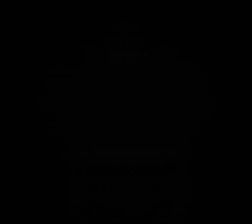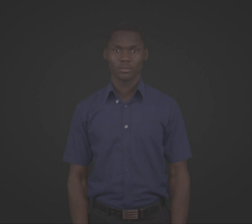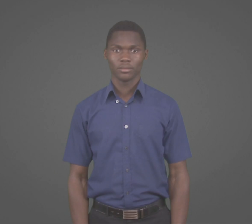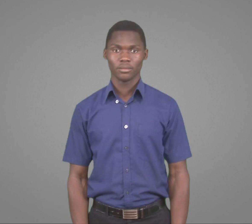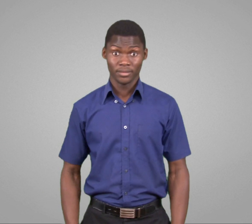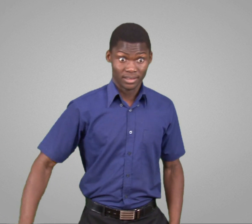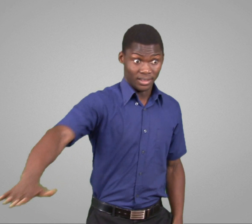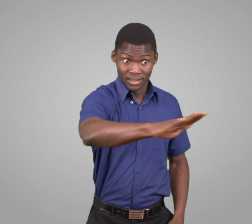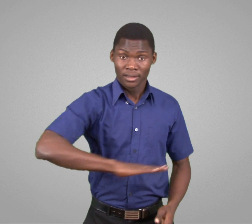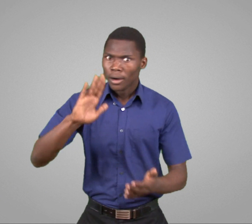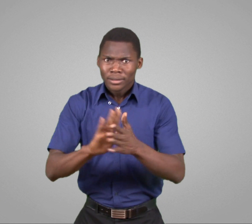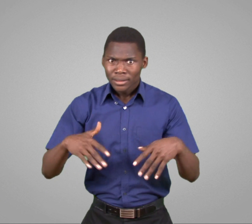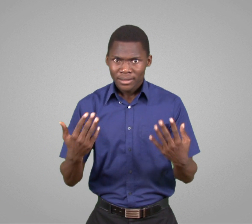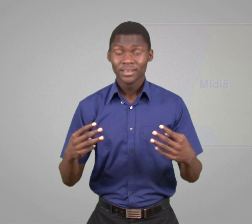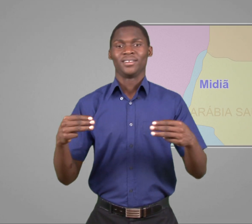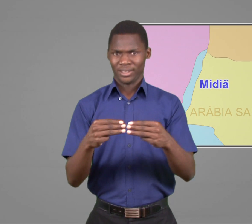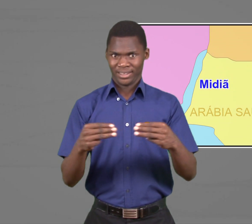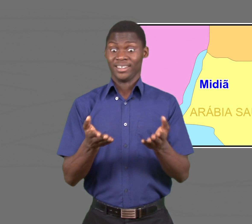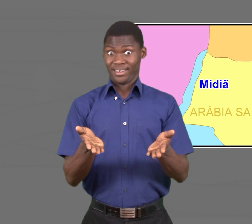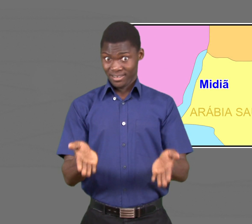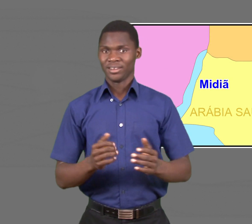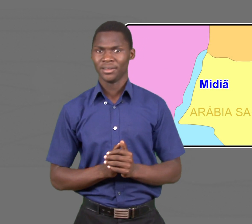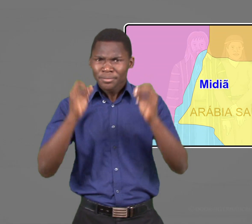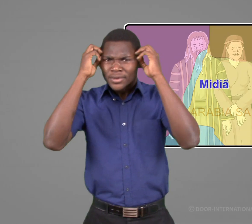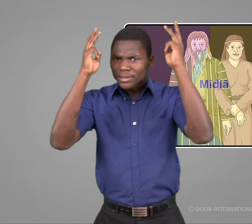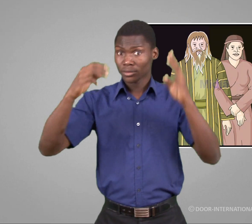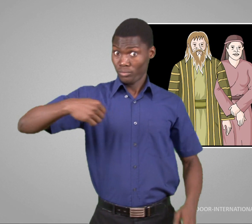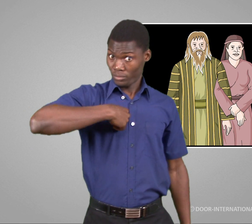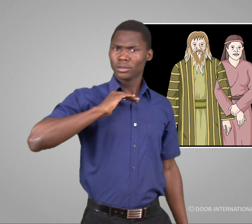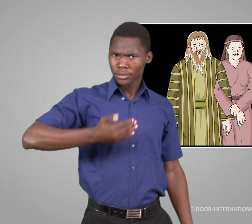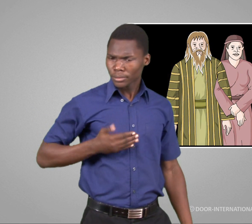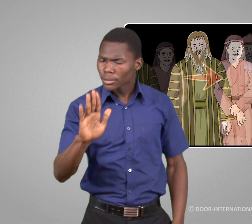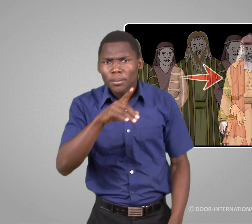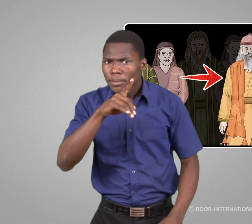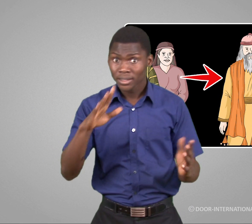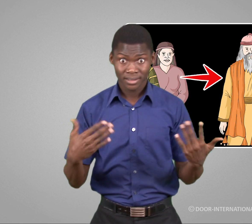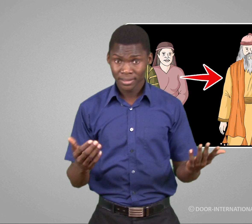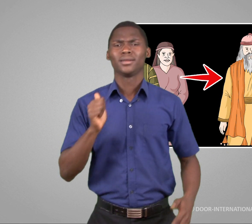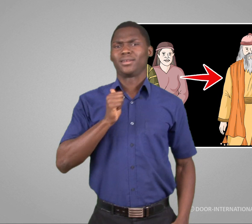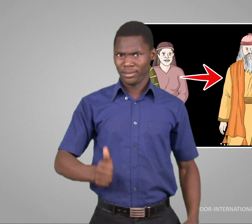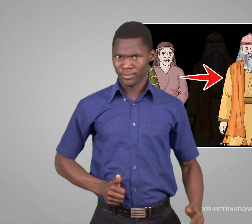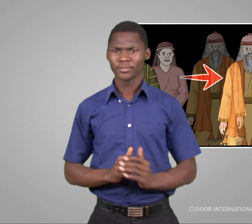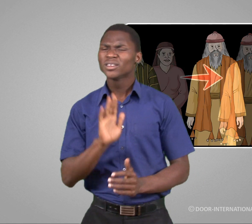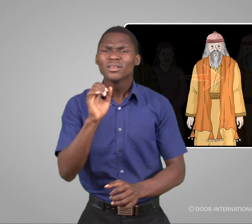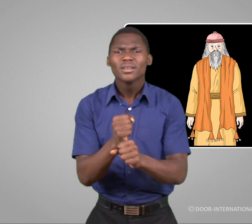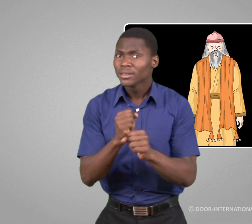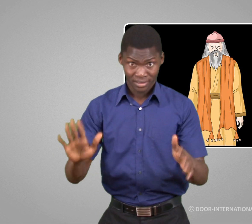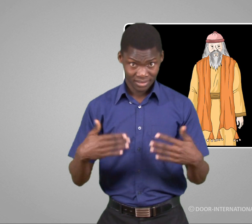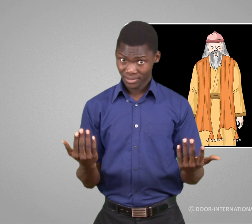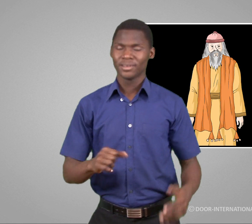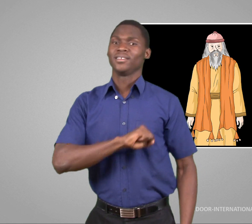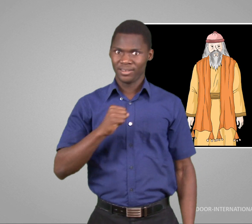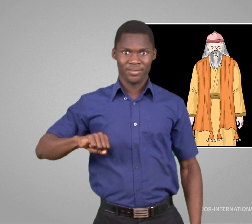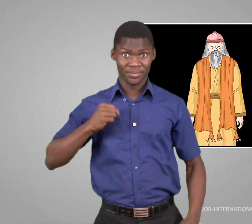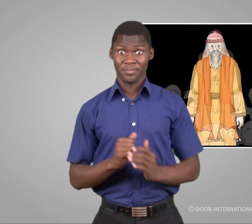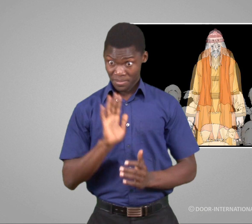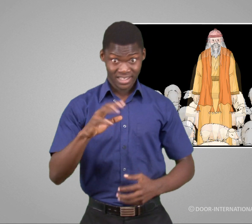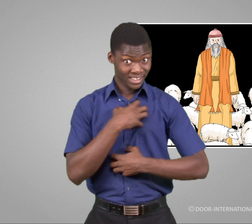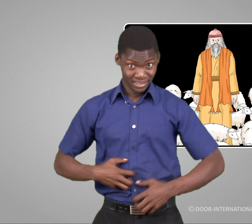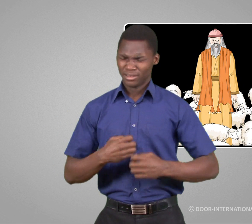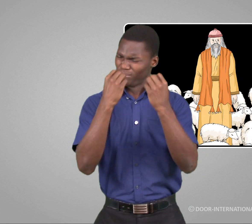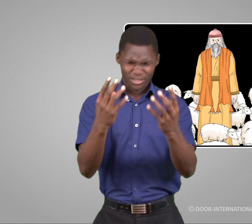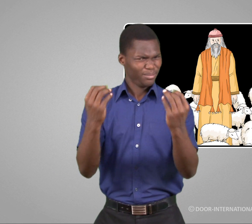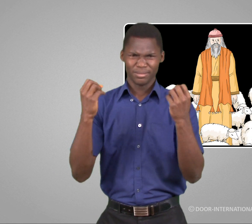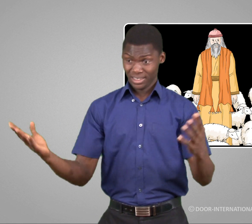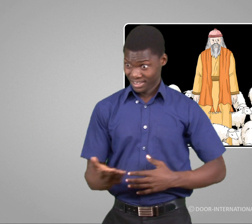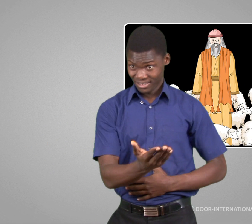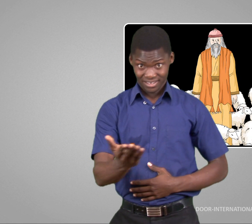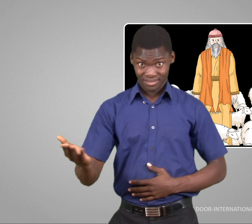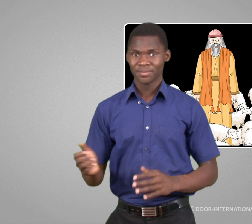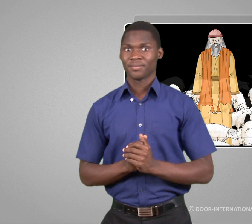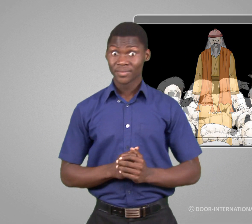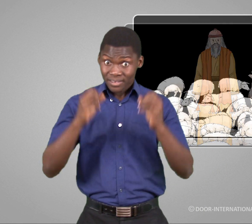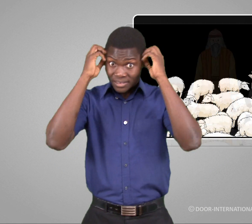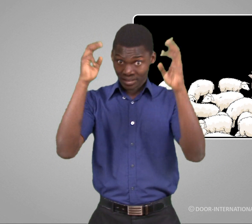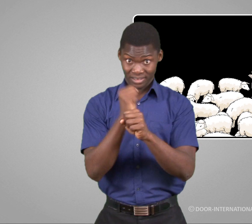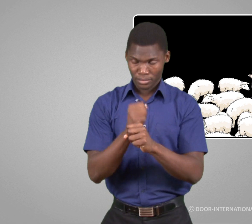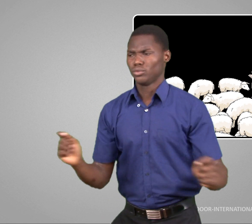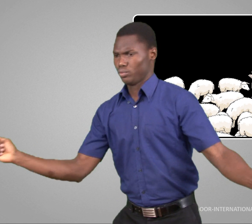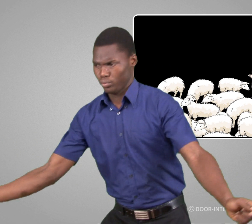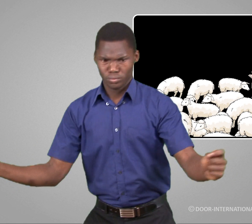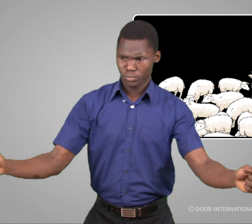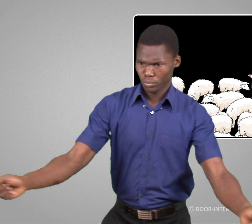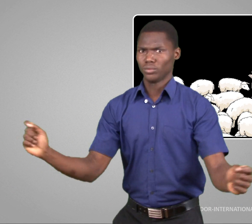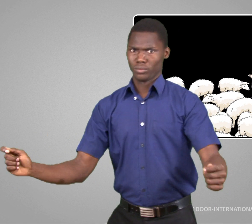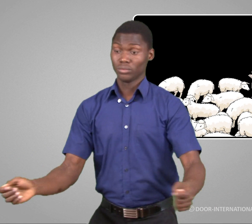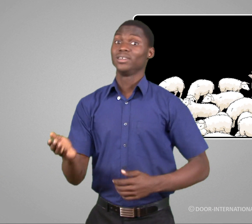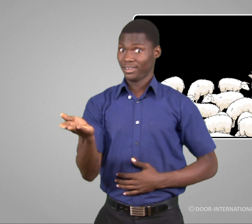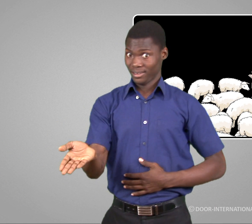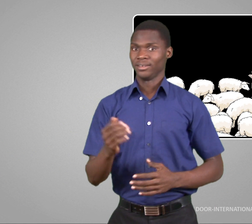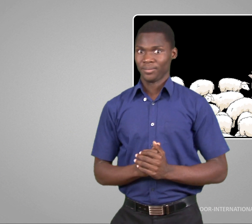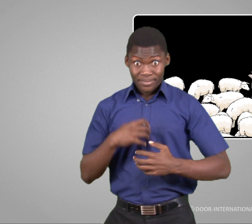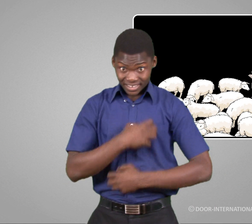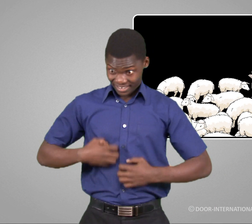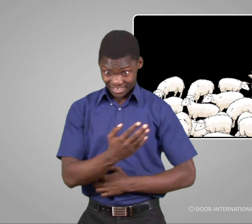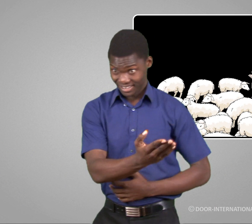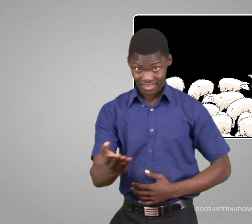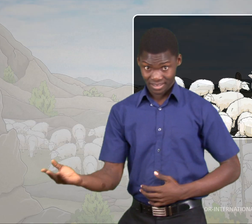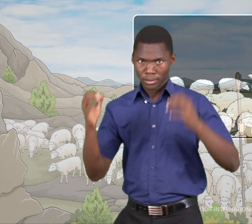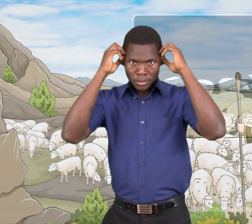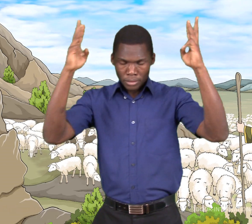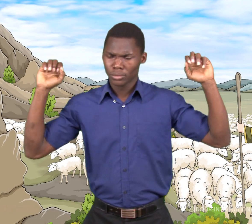Meanwhile, Moses was shepherding the flock of his father-in-law Jethro, the priest of Midian.